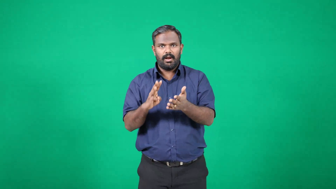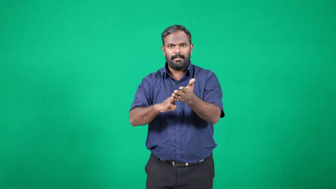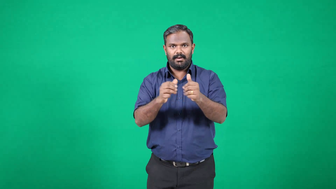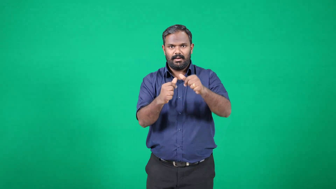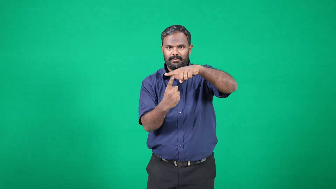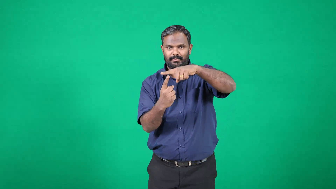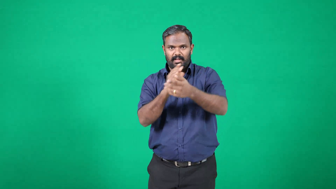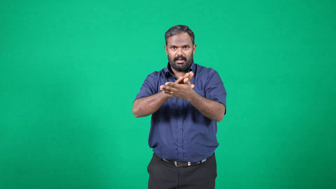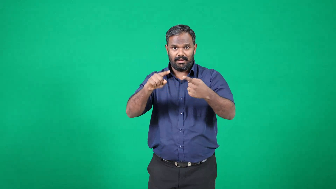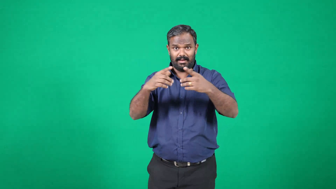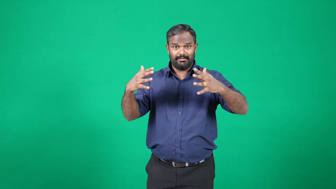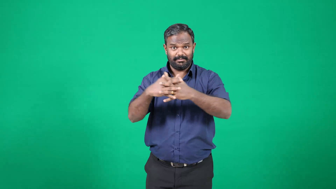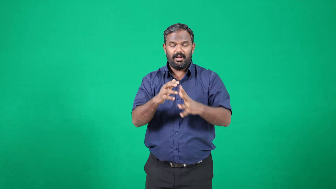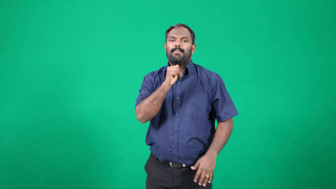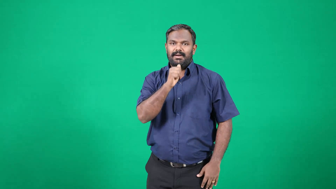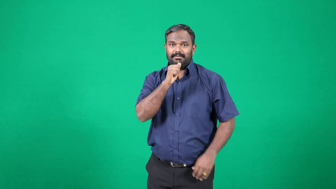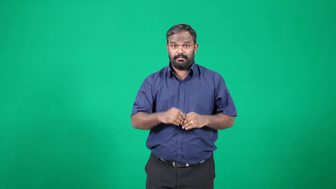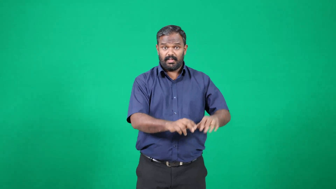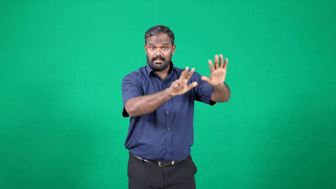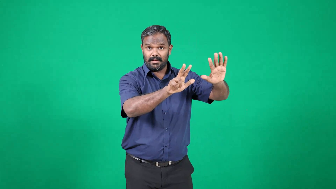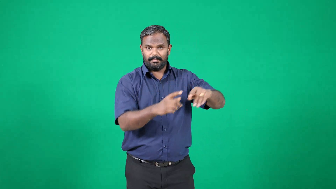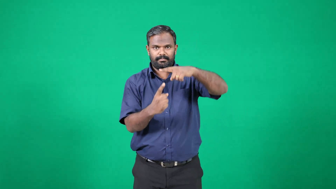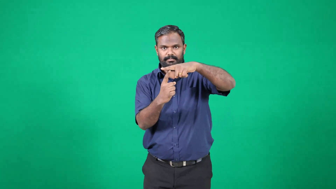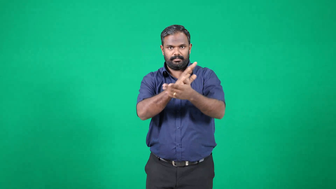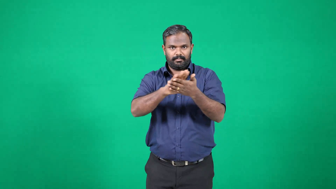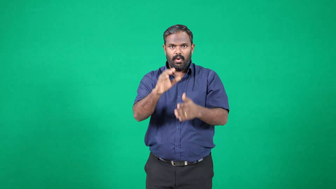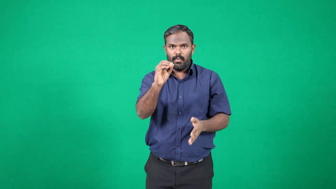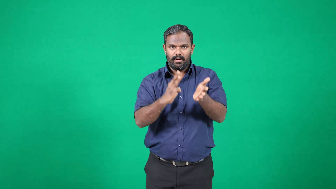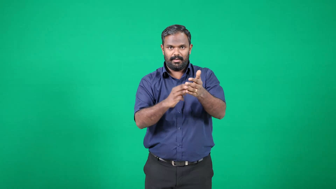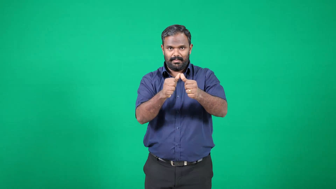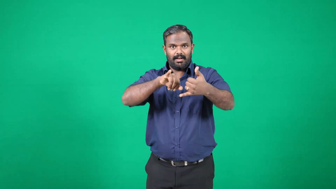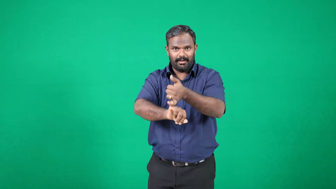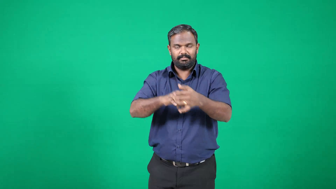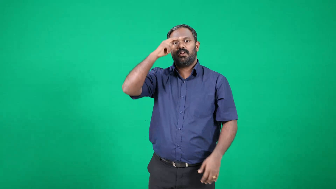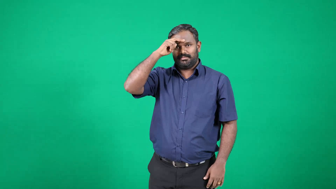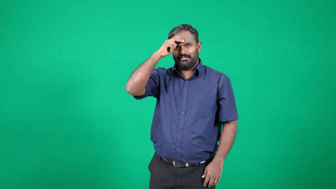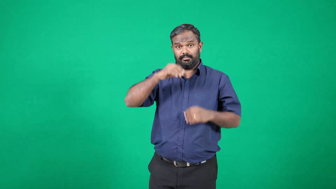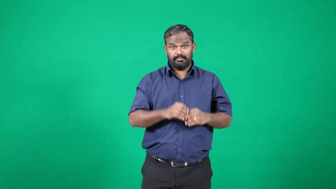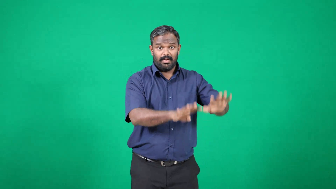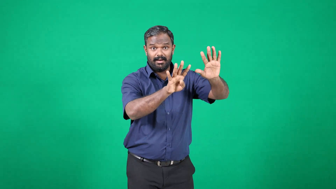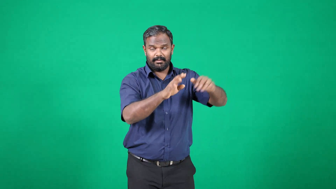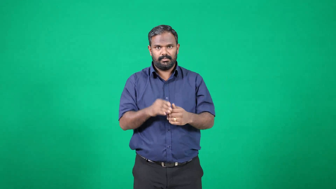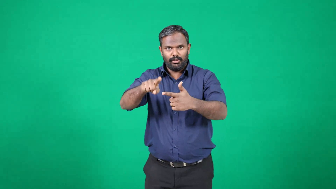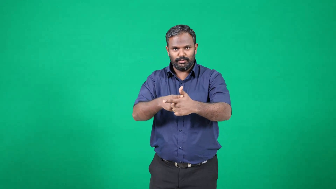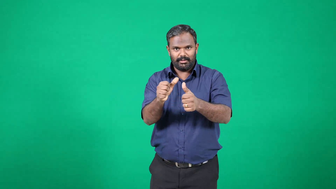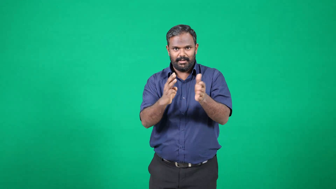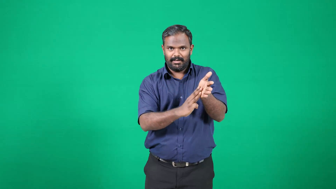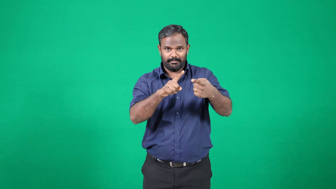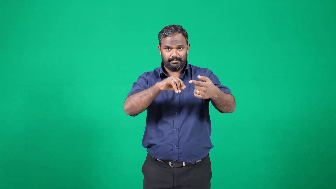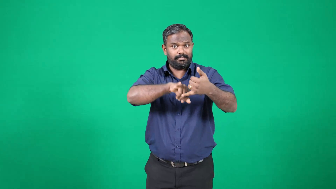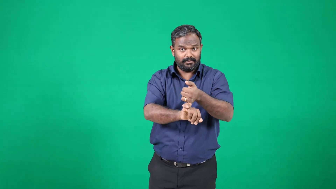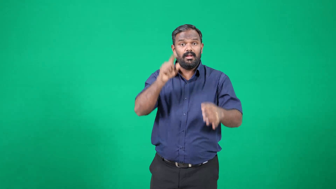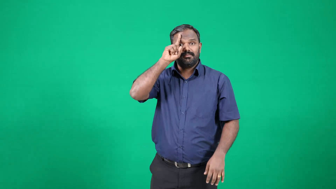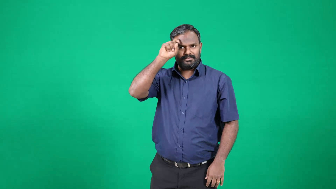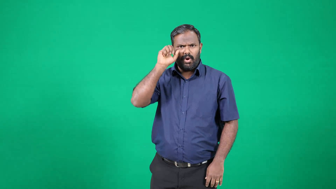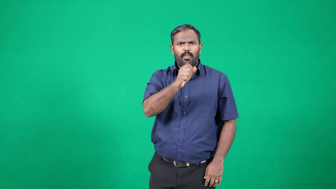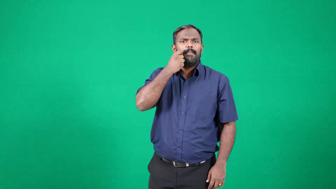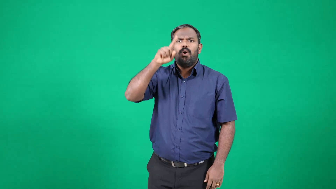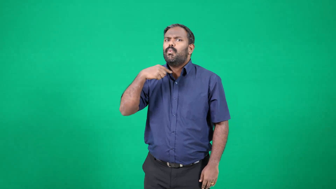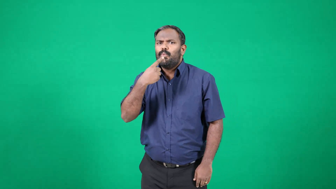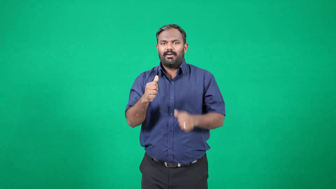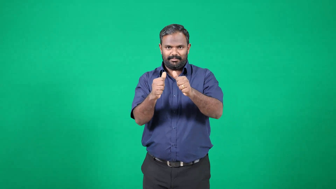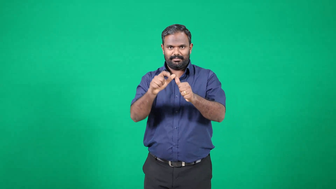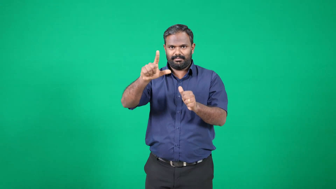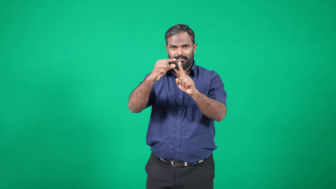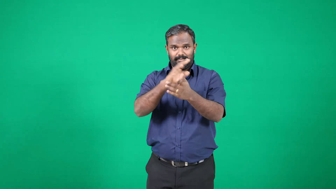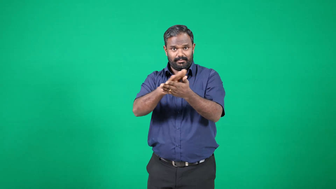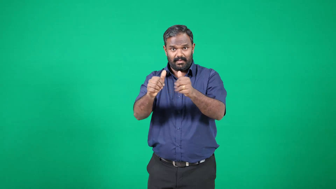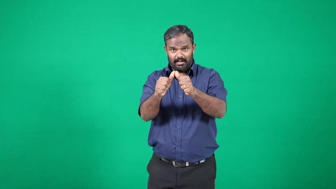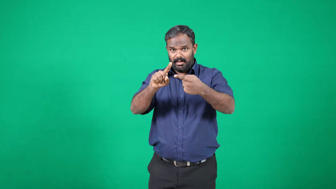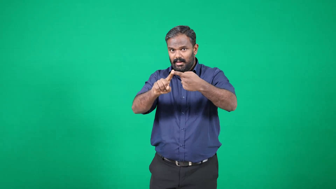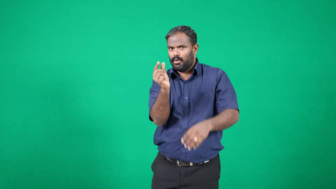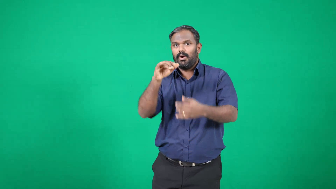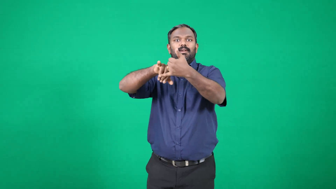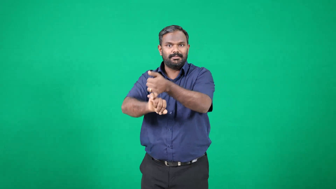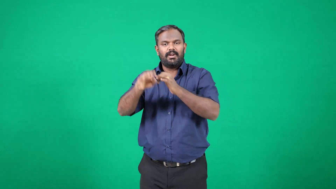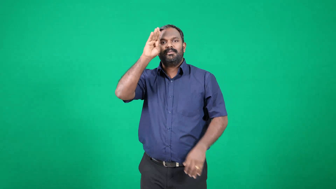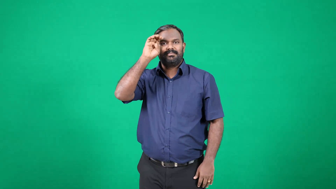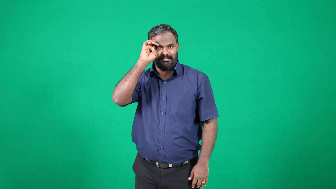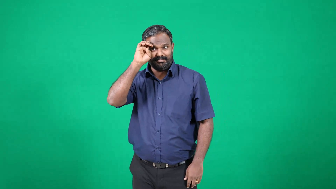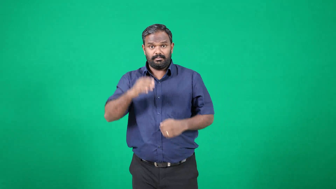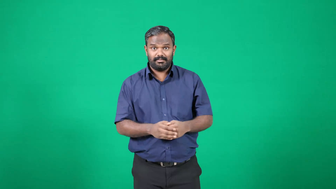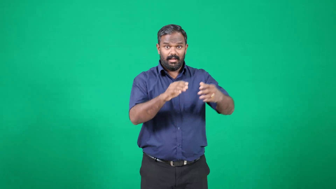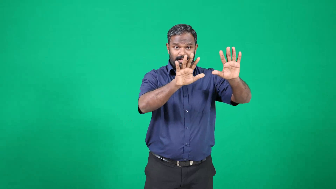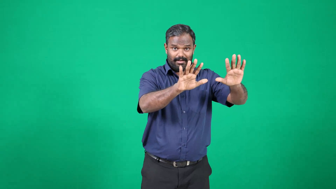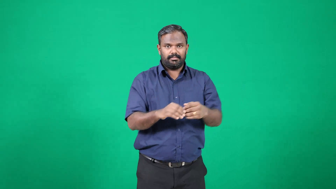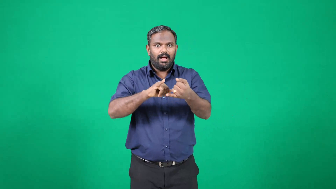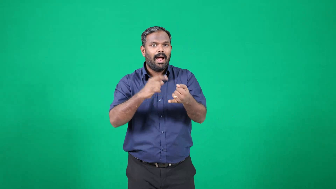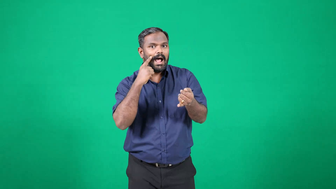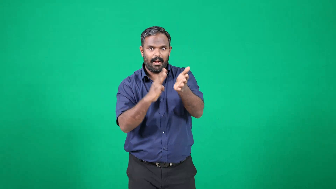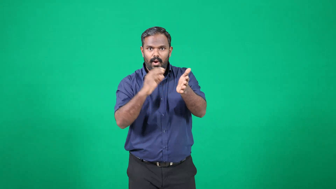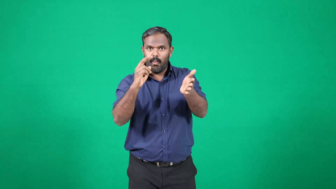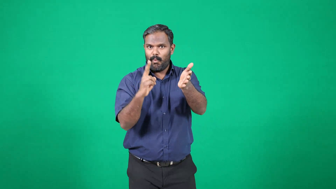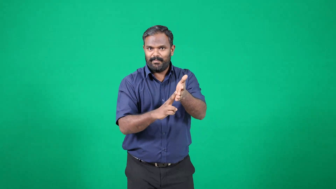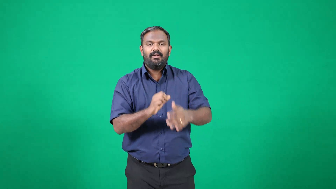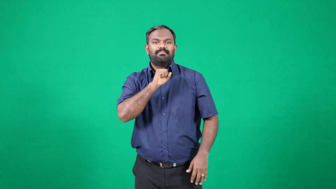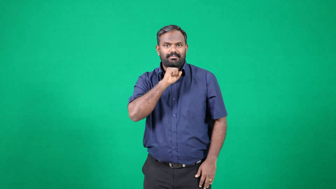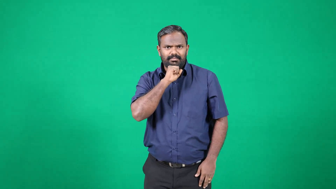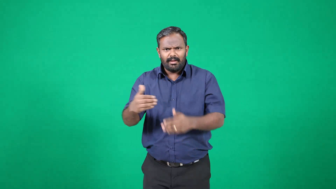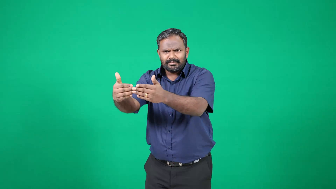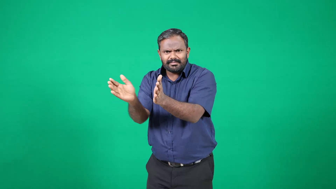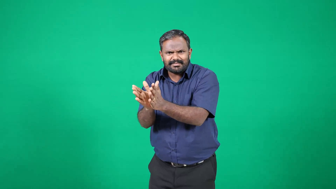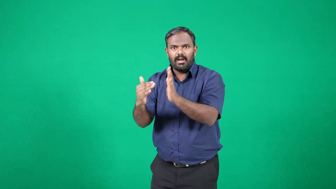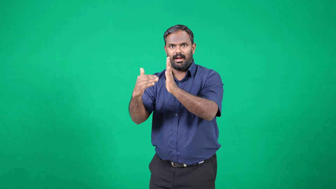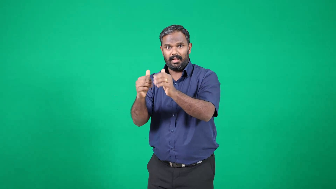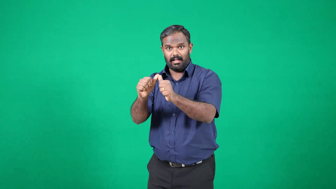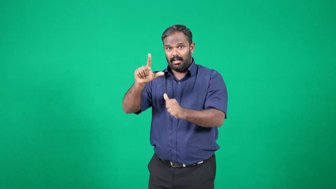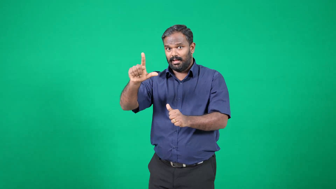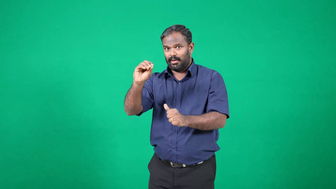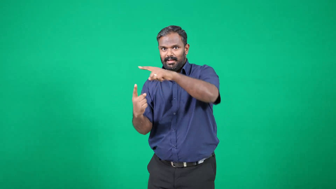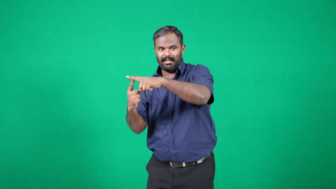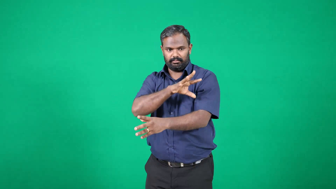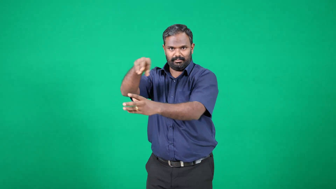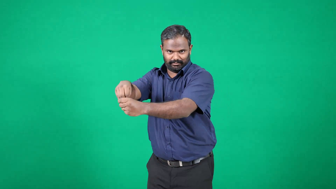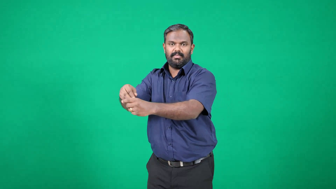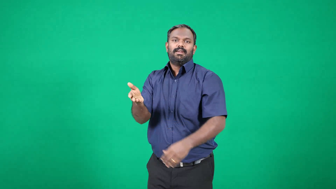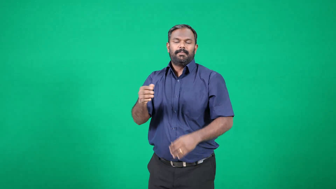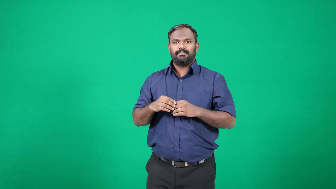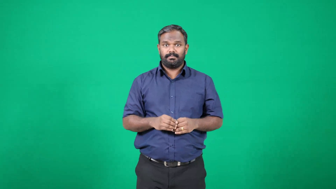James son of Alphaeus and Simon called the Zealot;